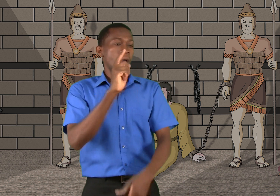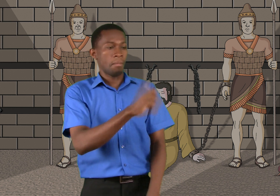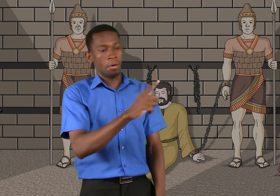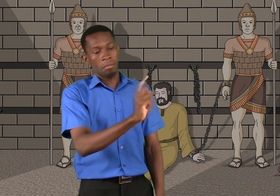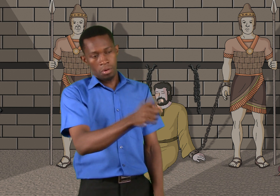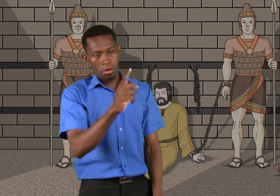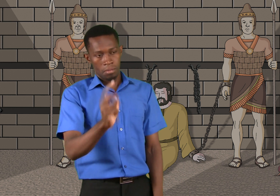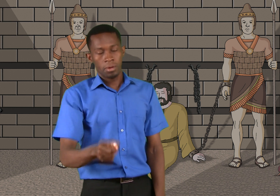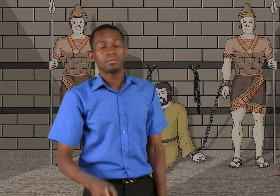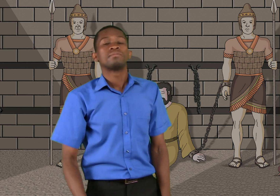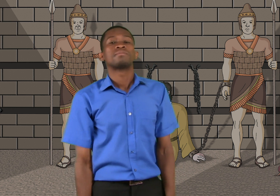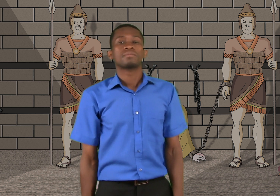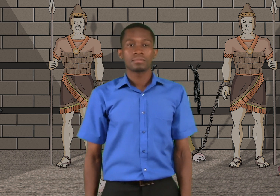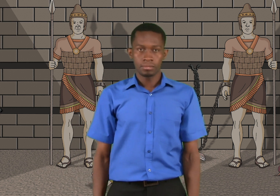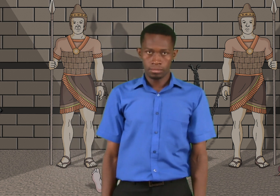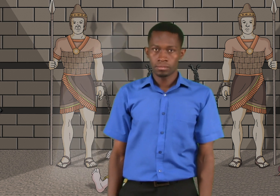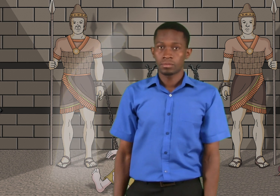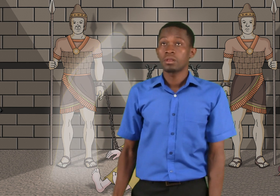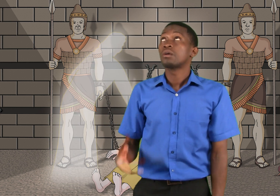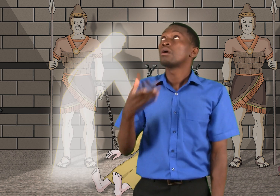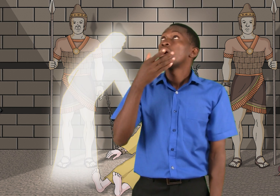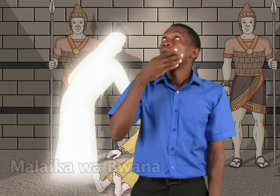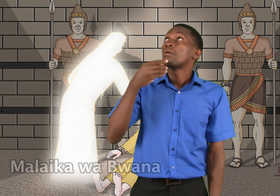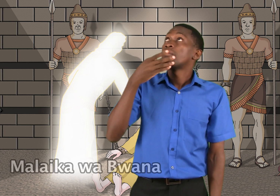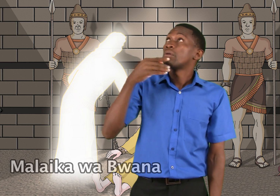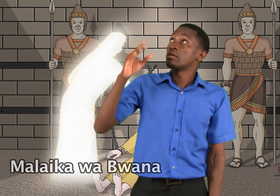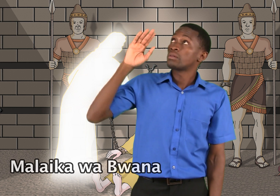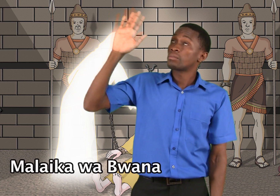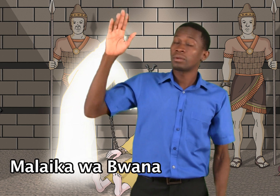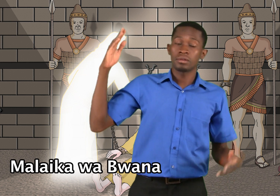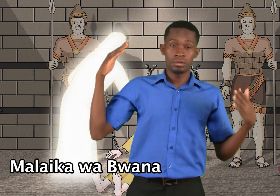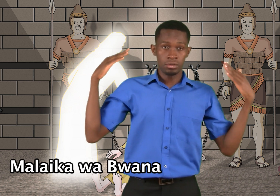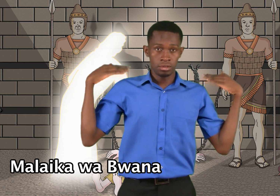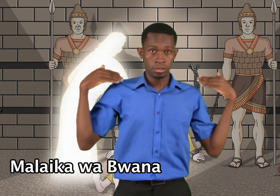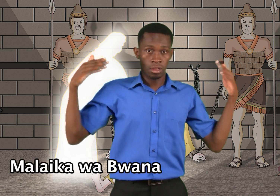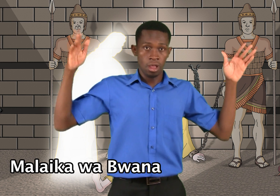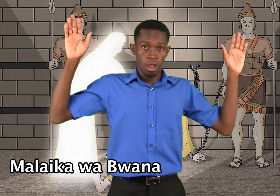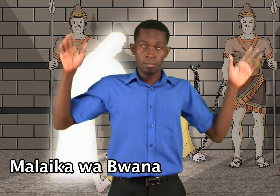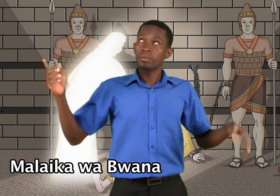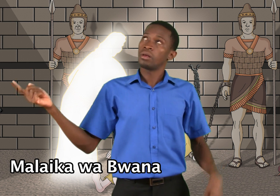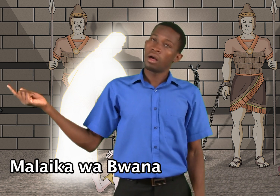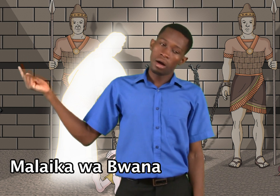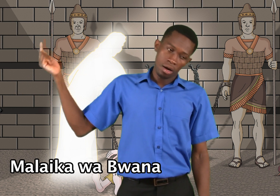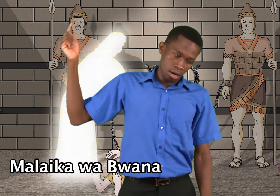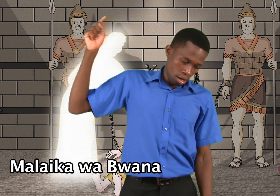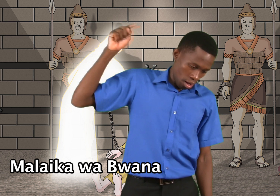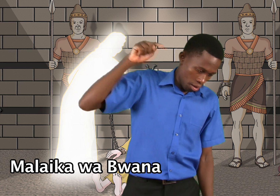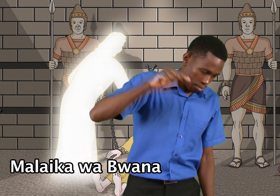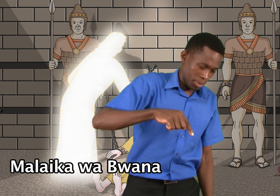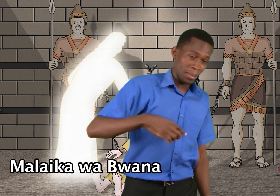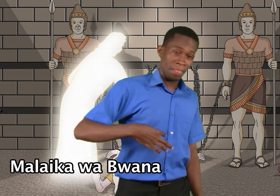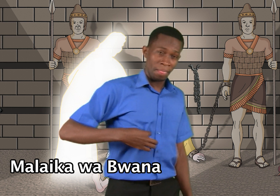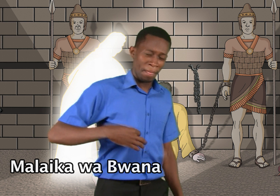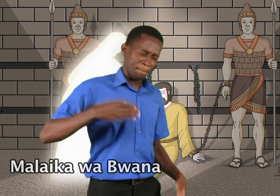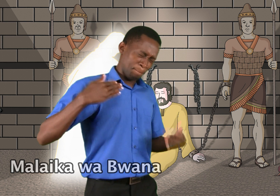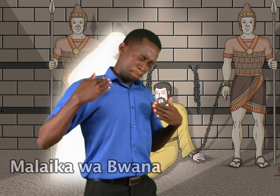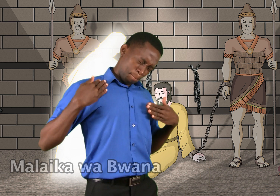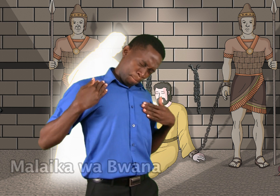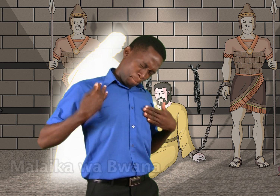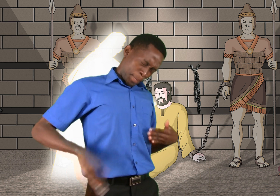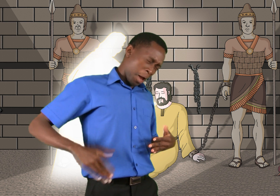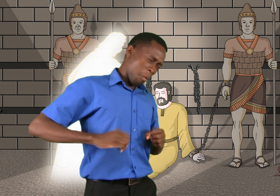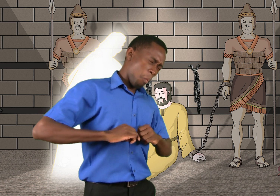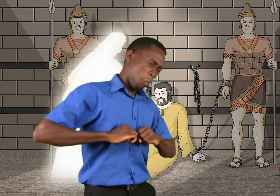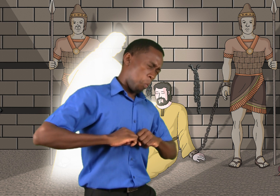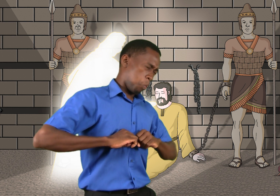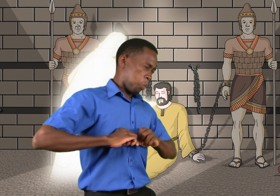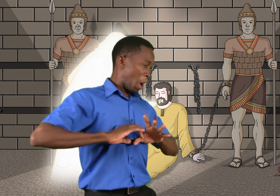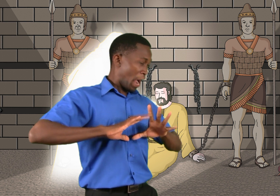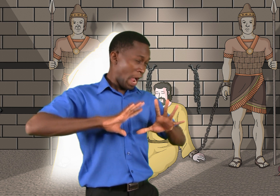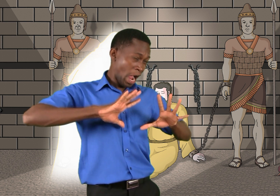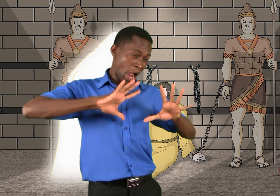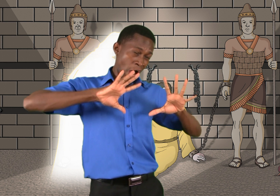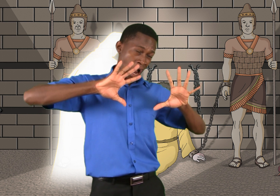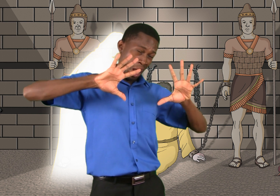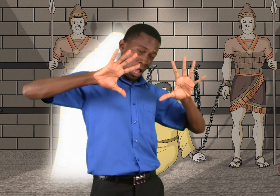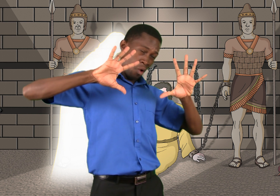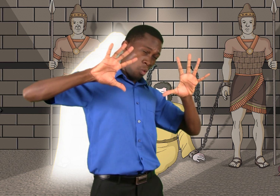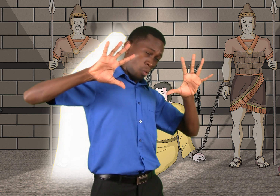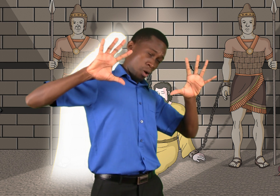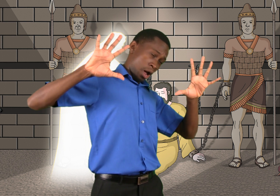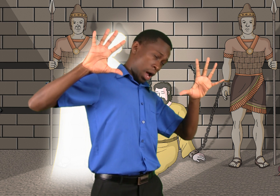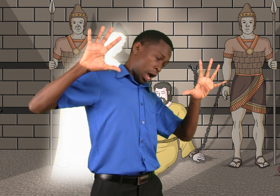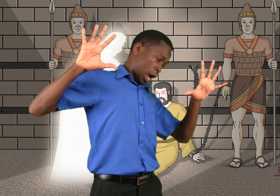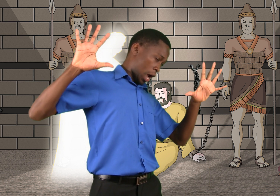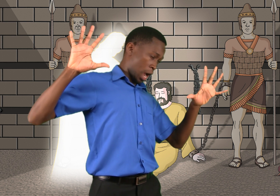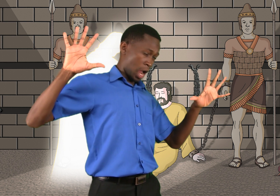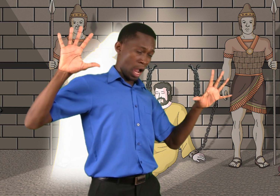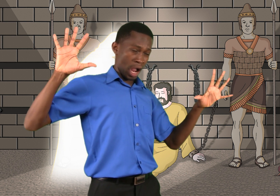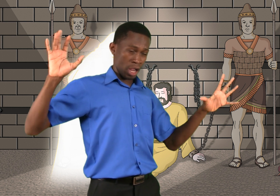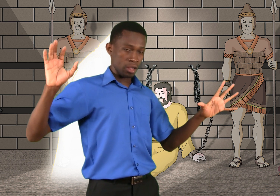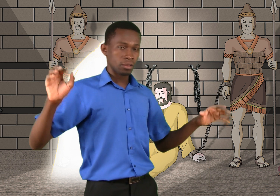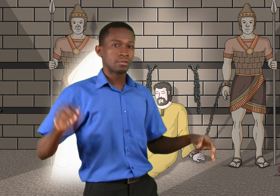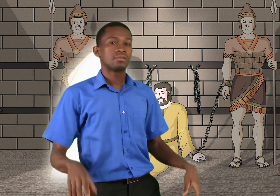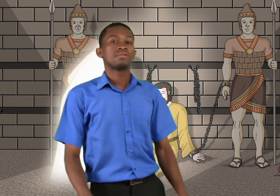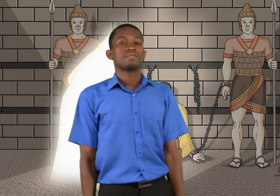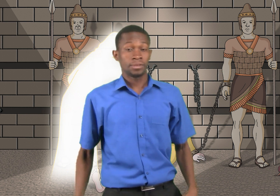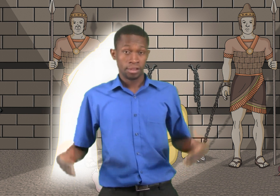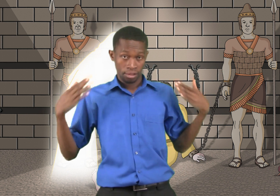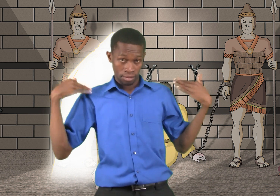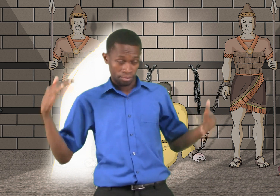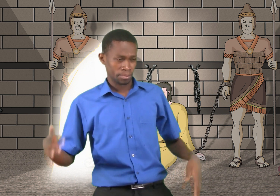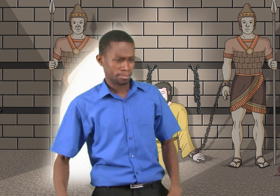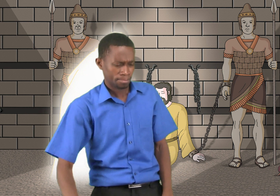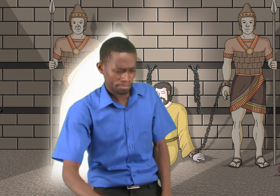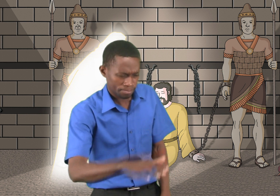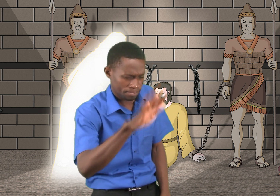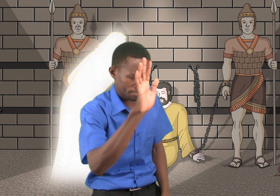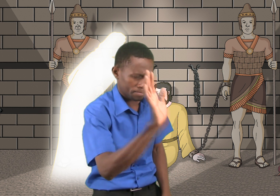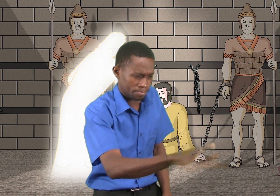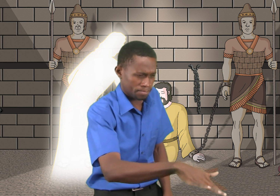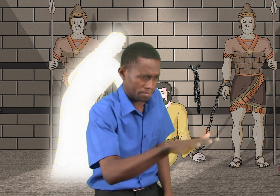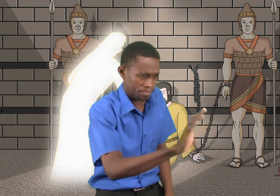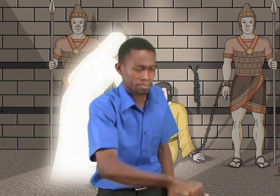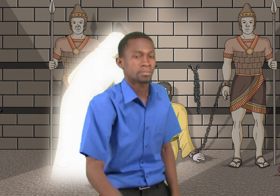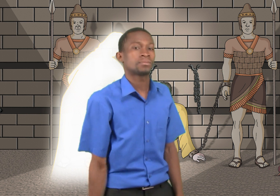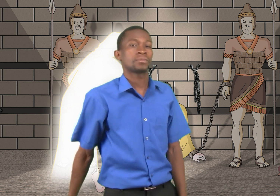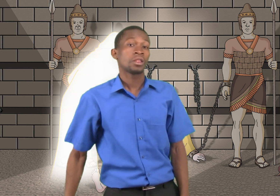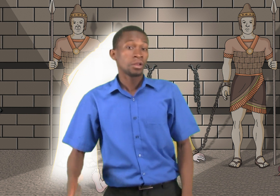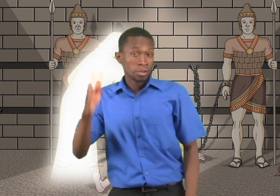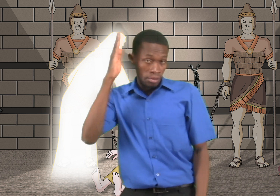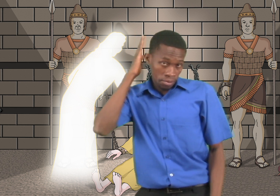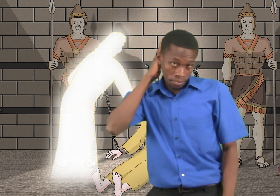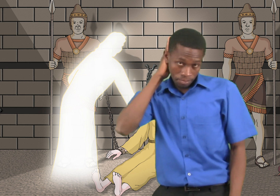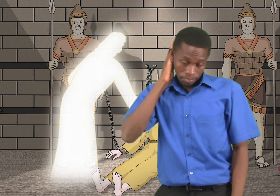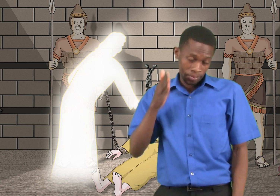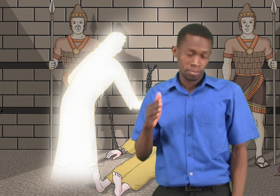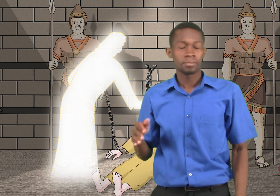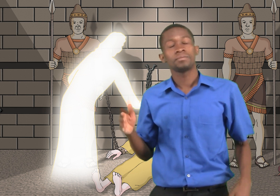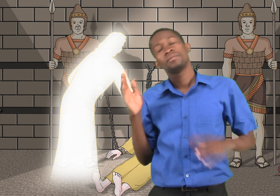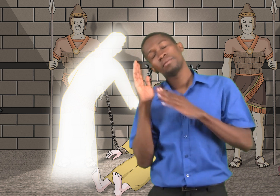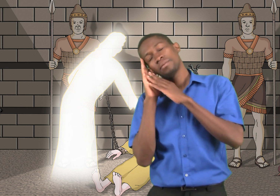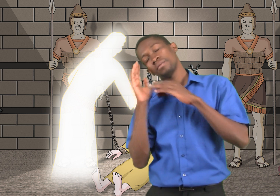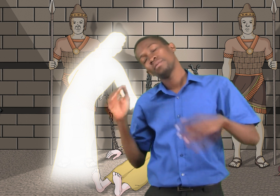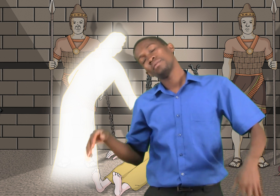Suddenly an angel of the Lord appeared and a light shone in the cell.